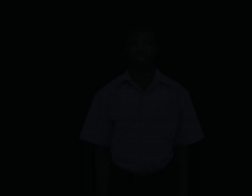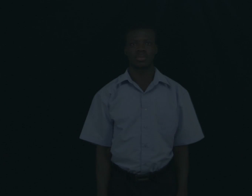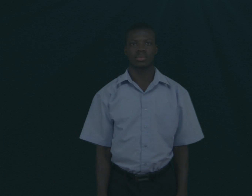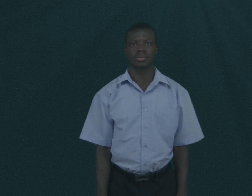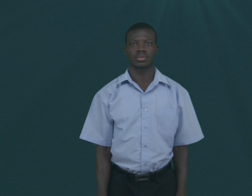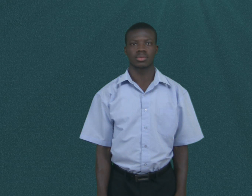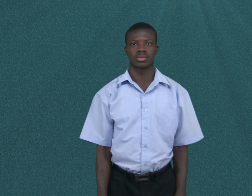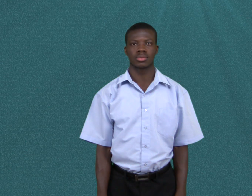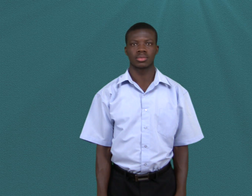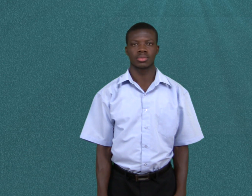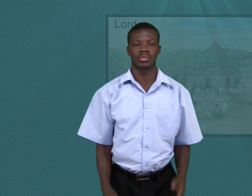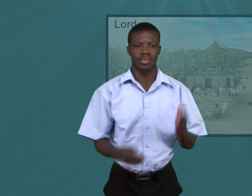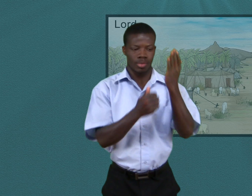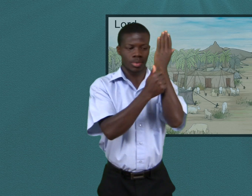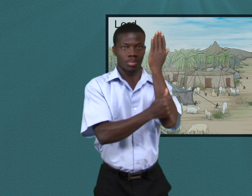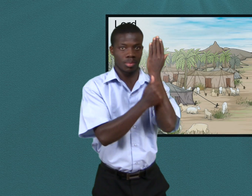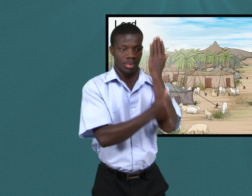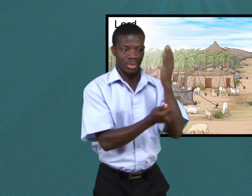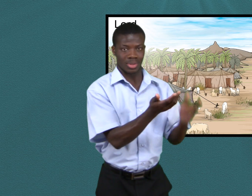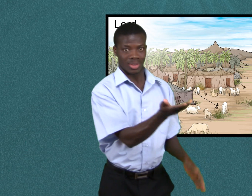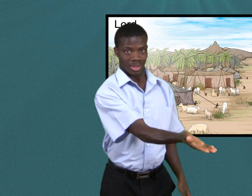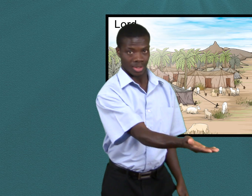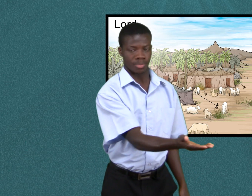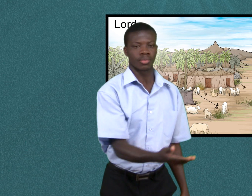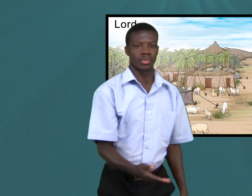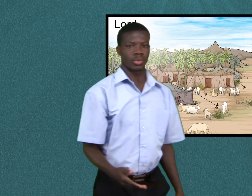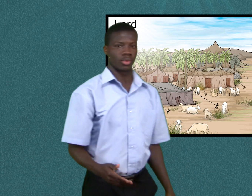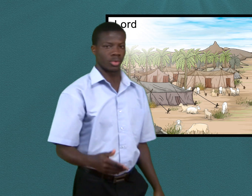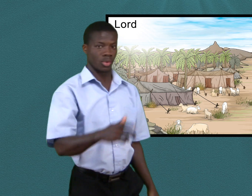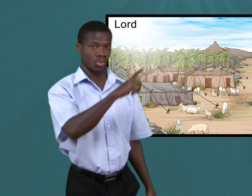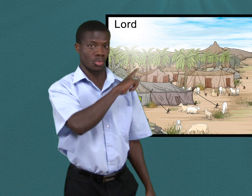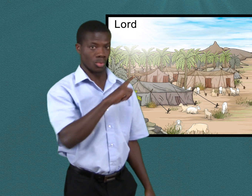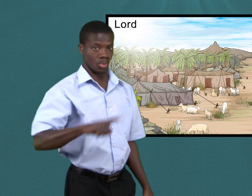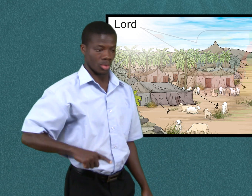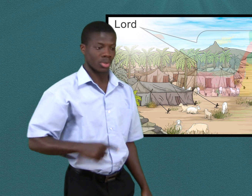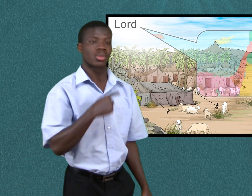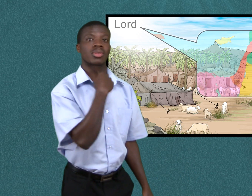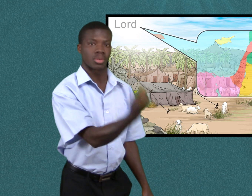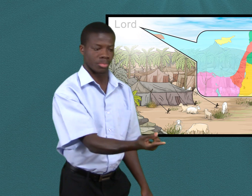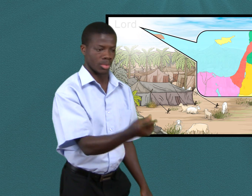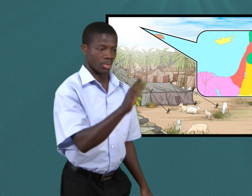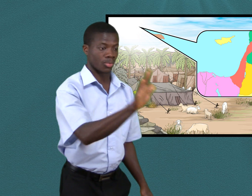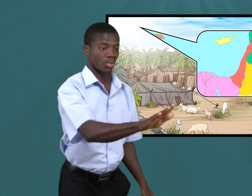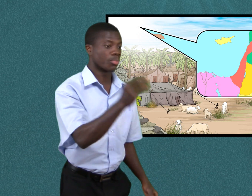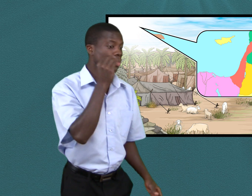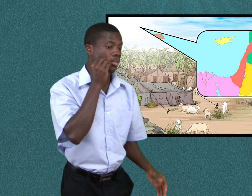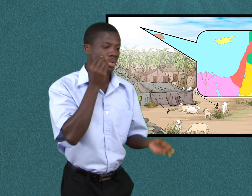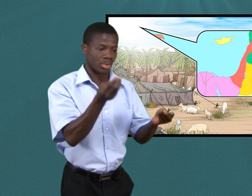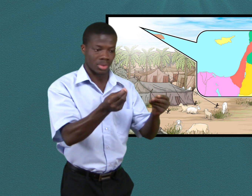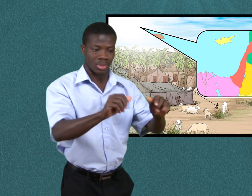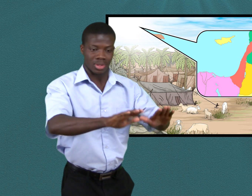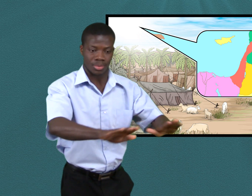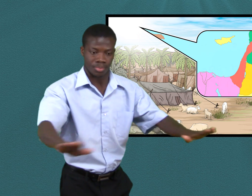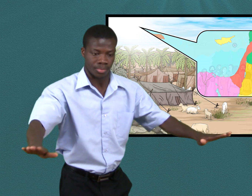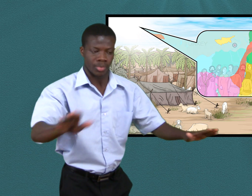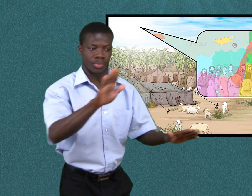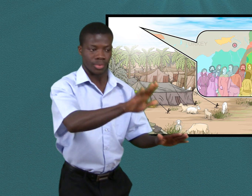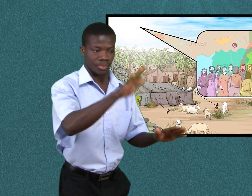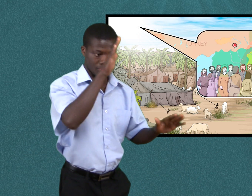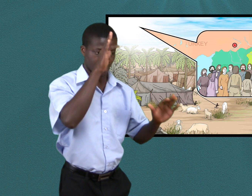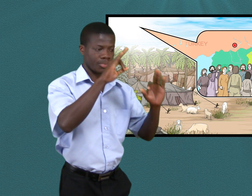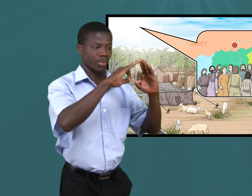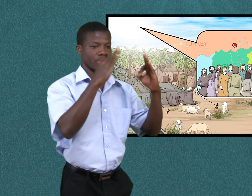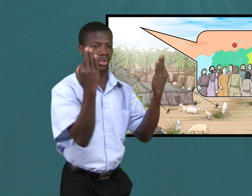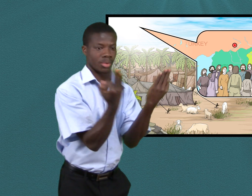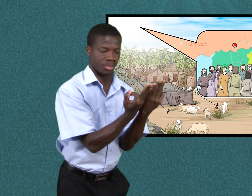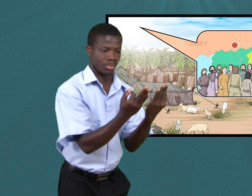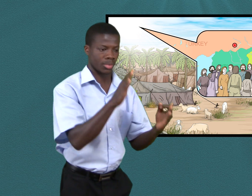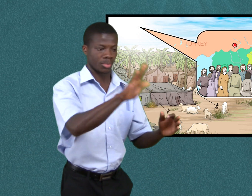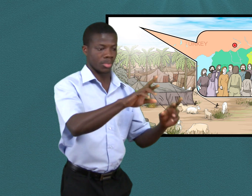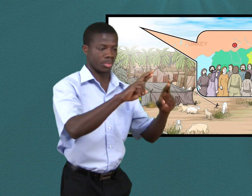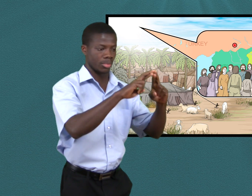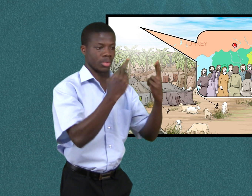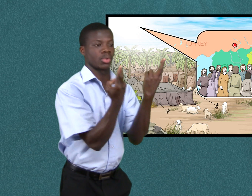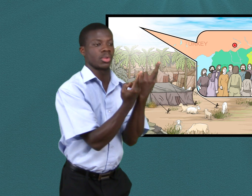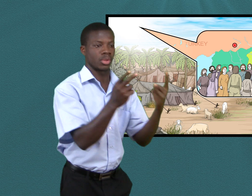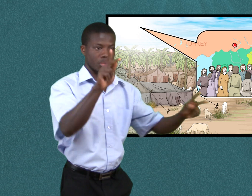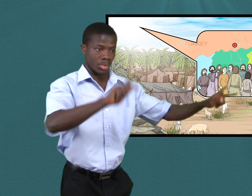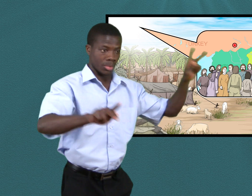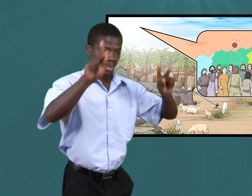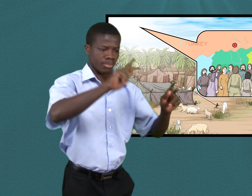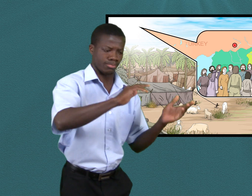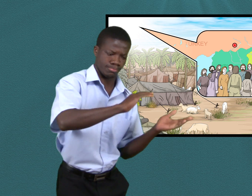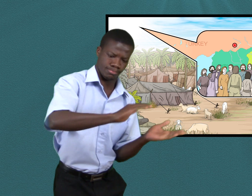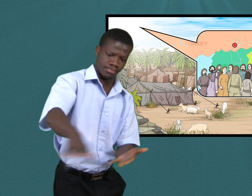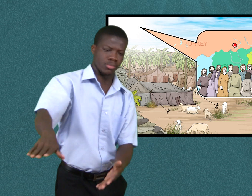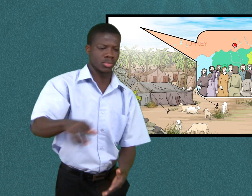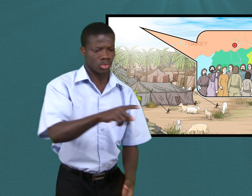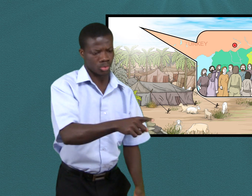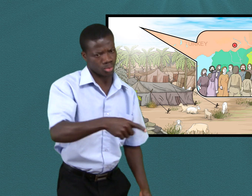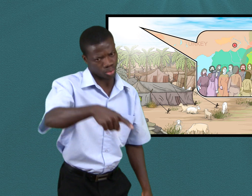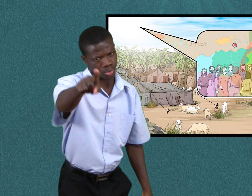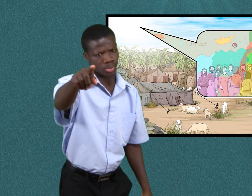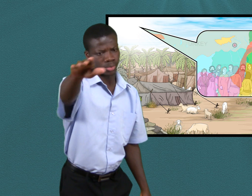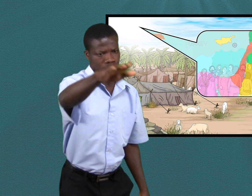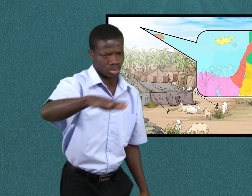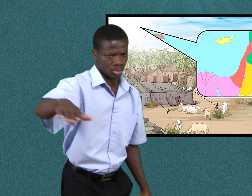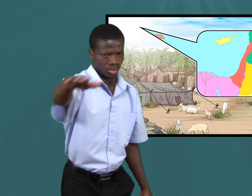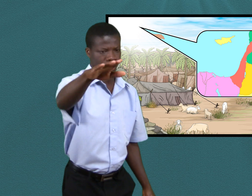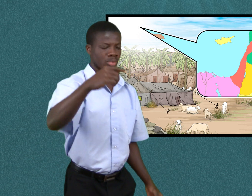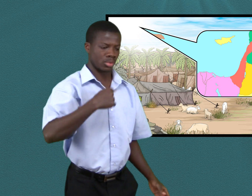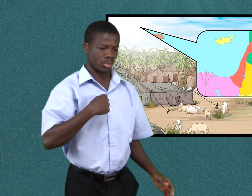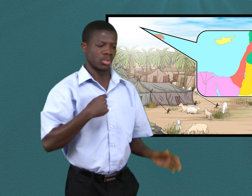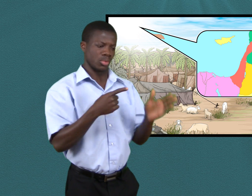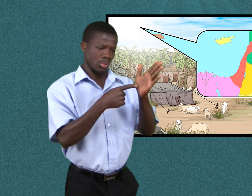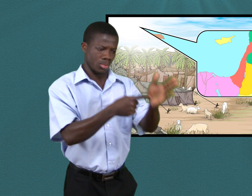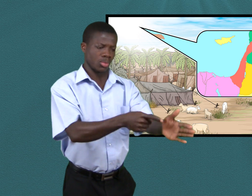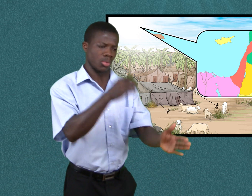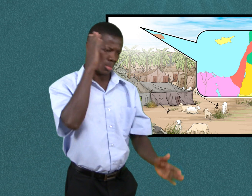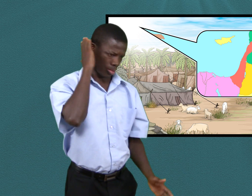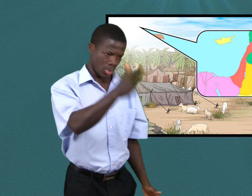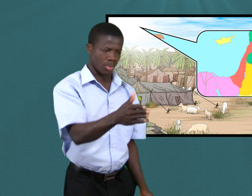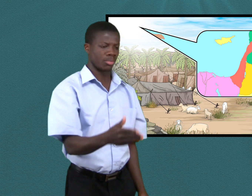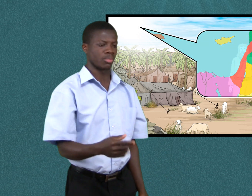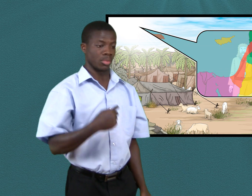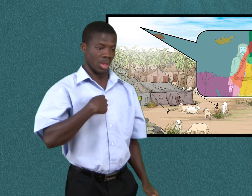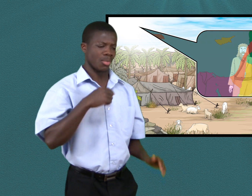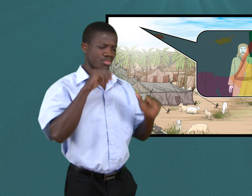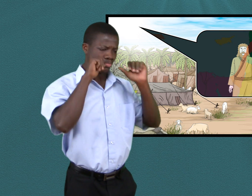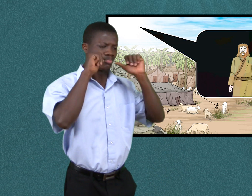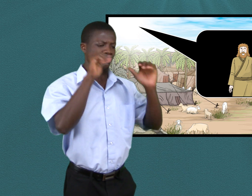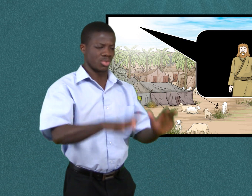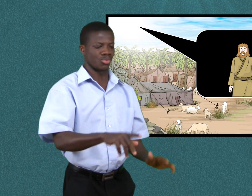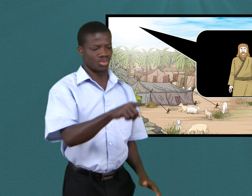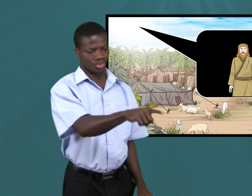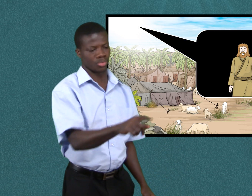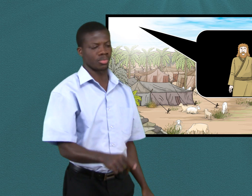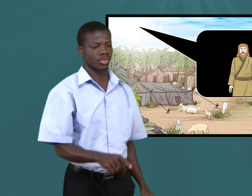Then the LORD said to Abram, “Leave your country, your kindred, and your father’s household, and go to the land I will show you.